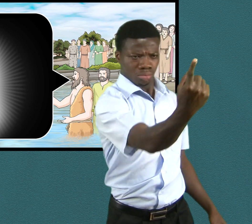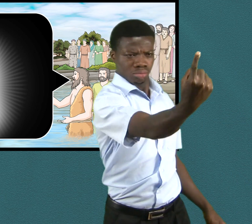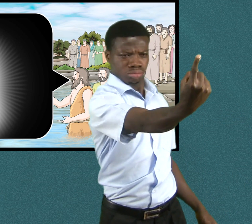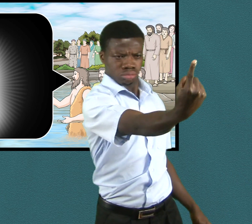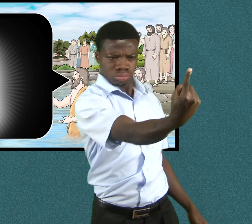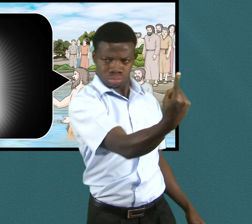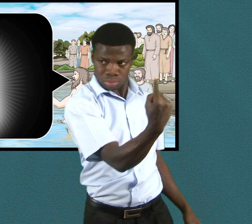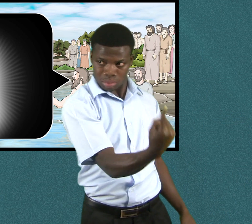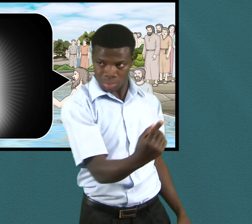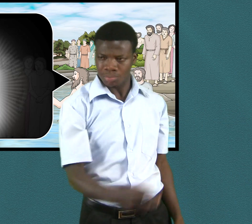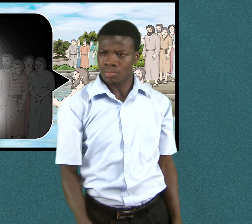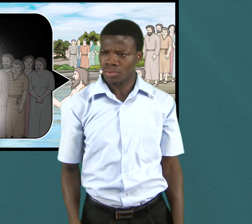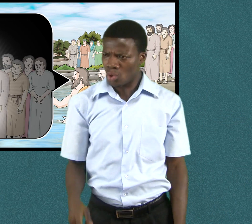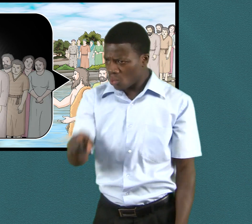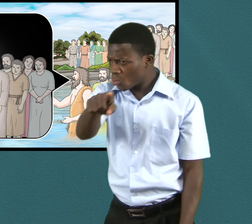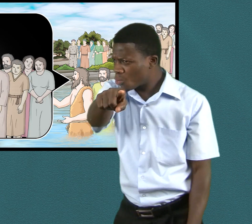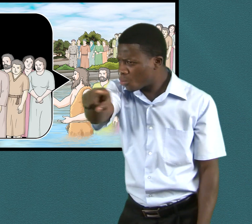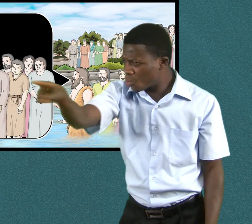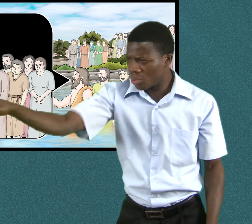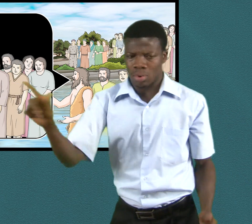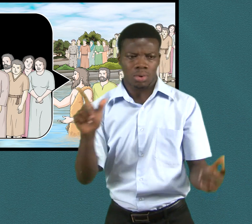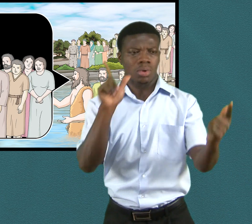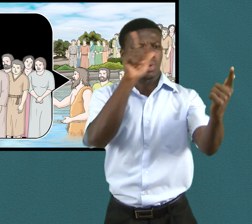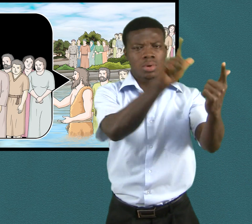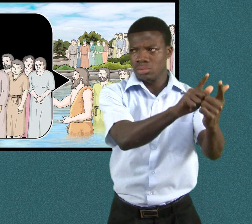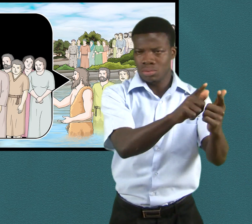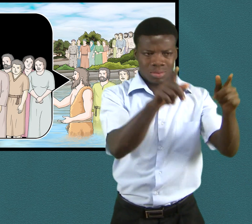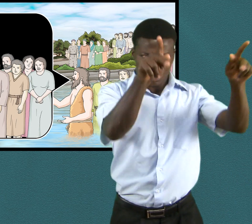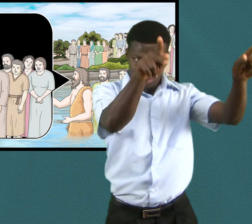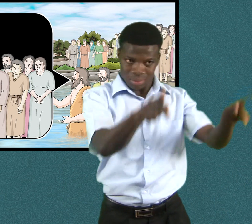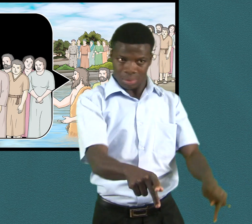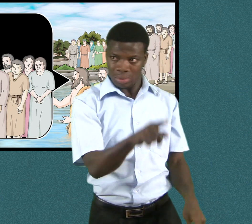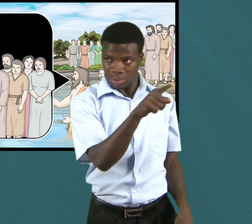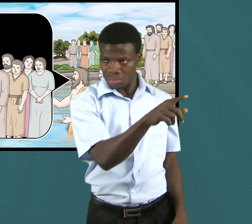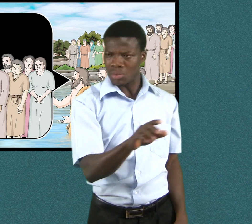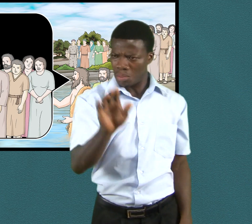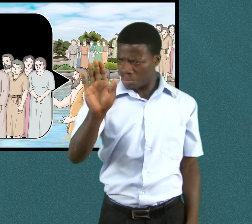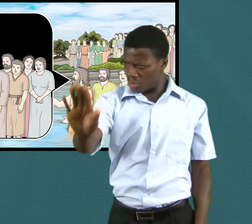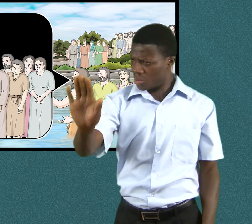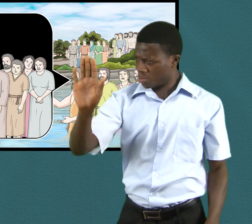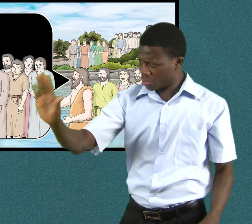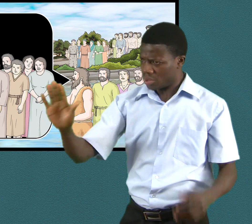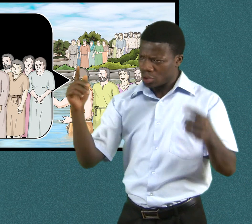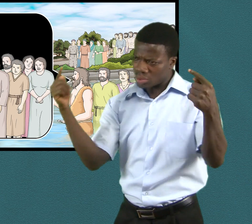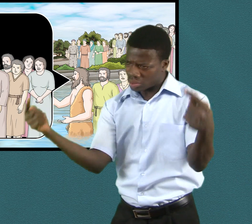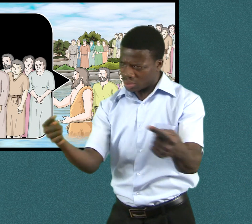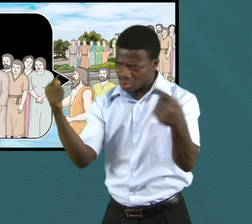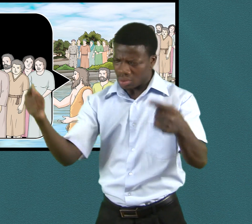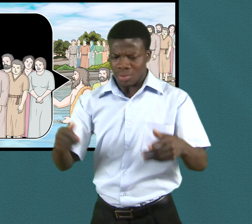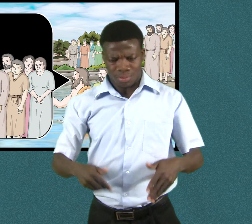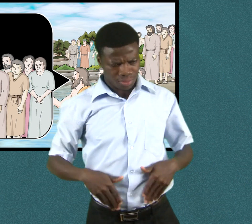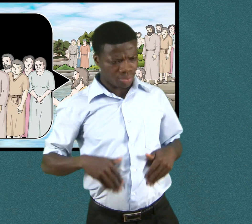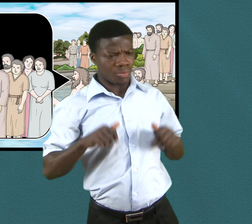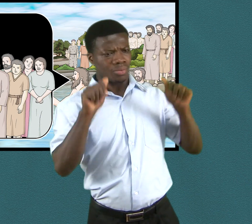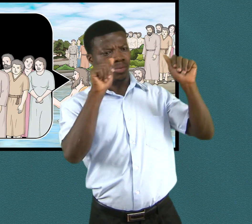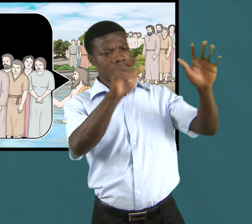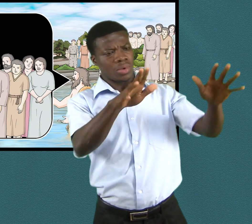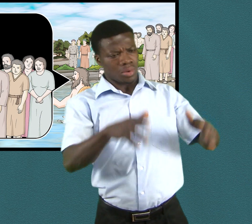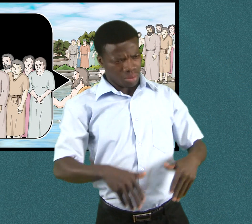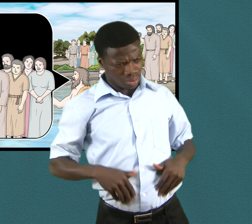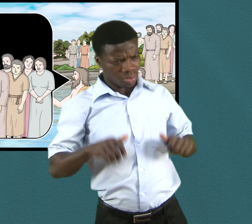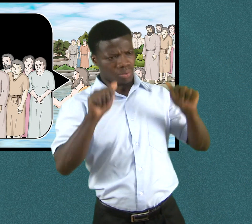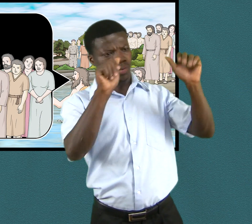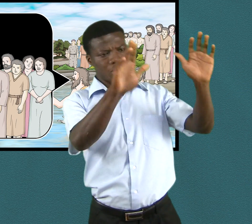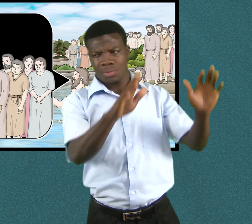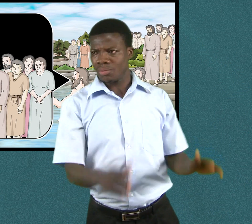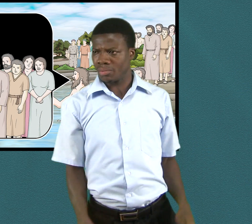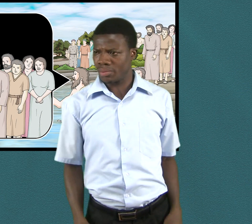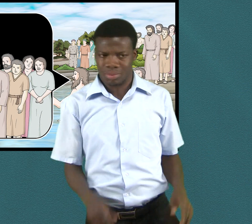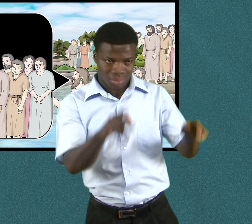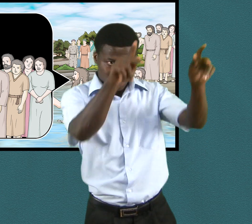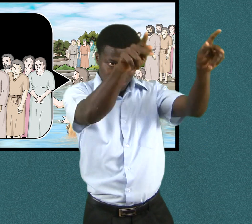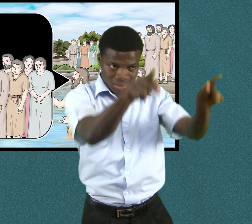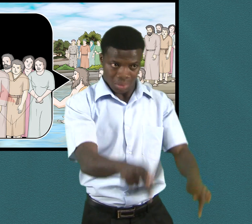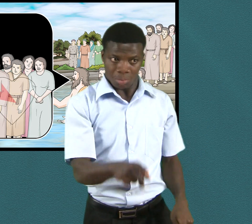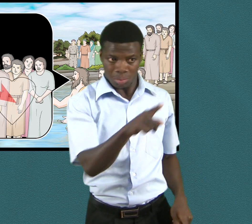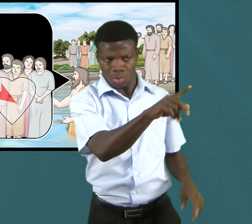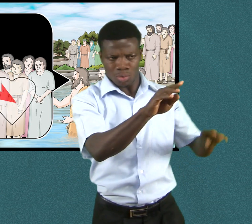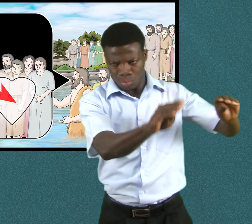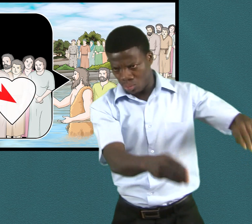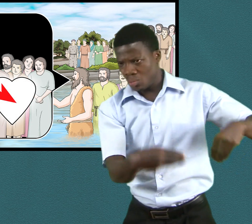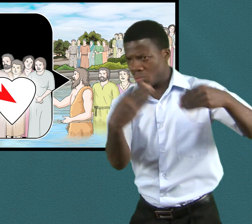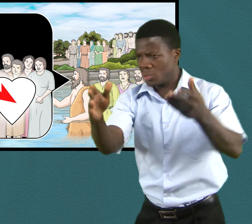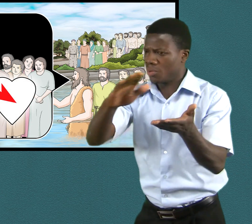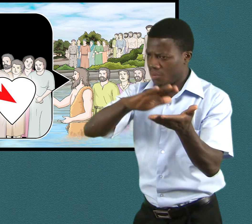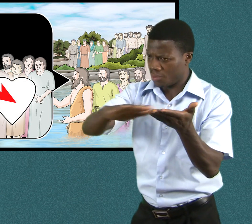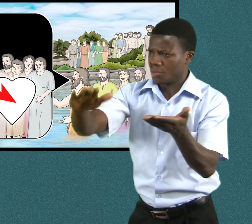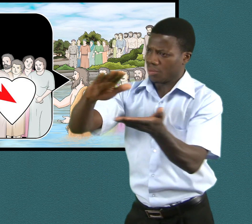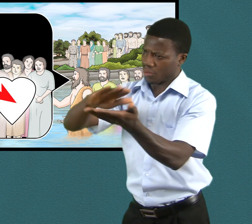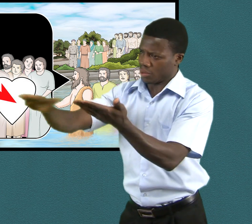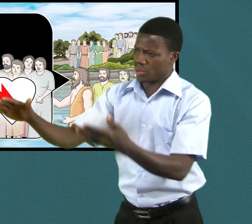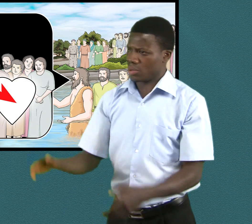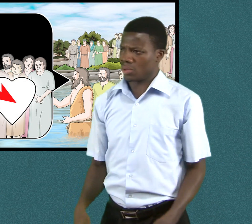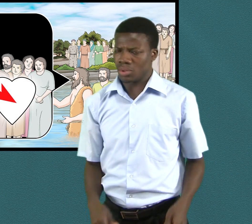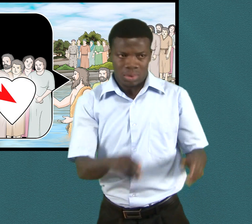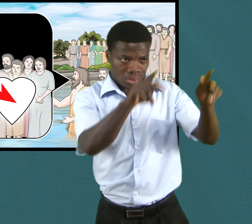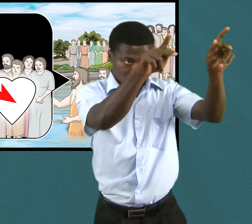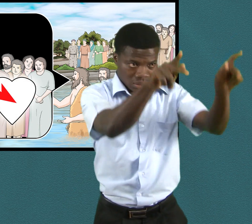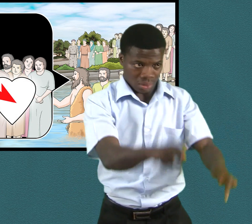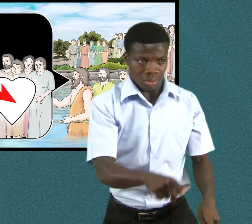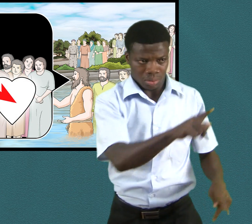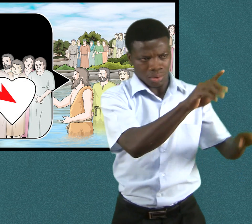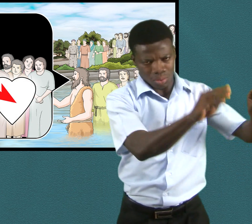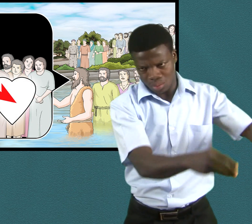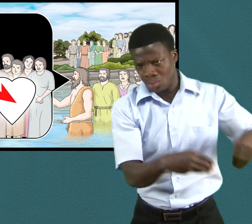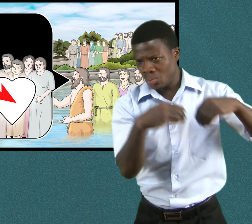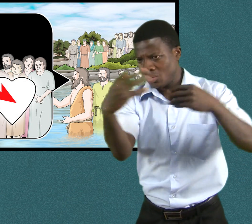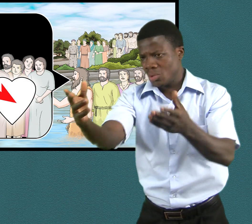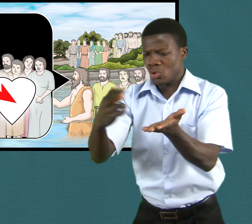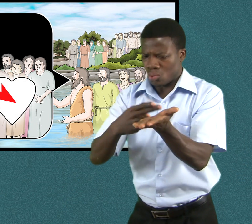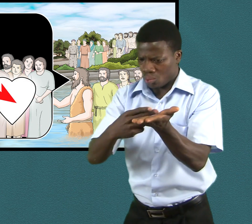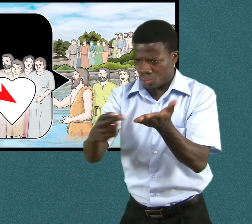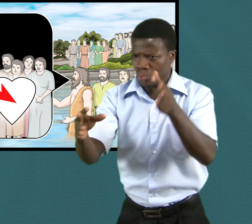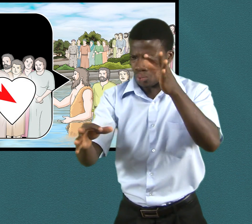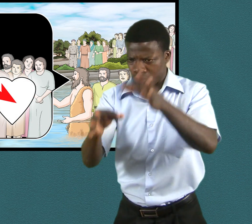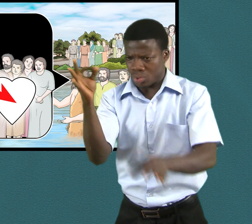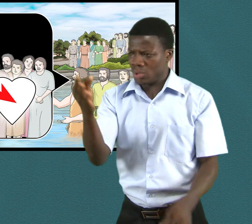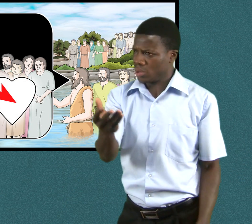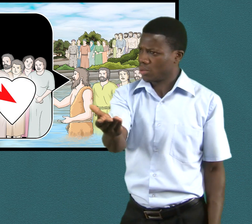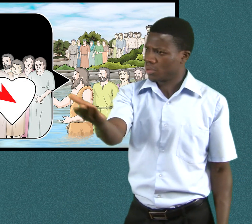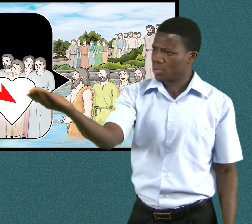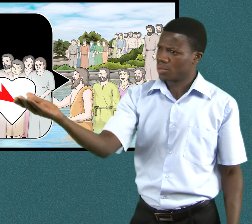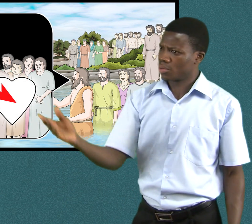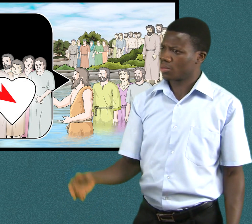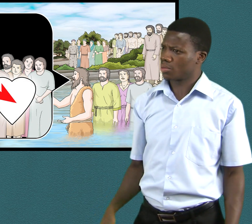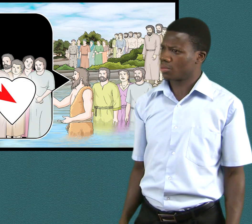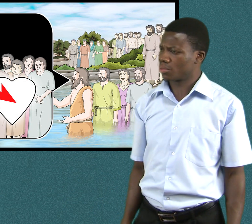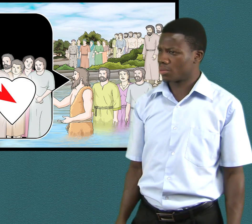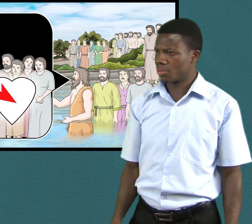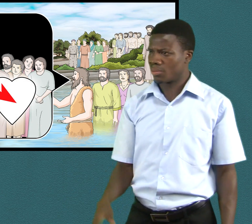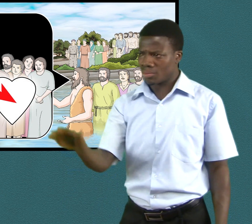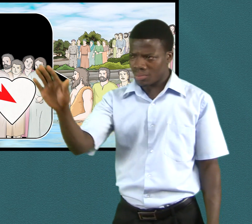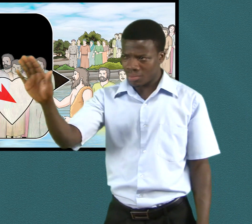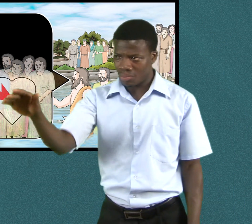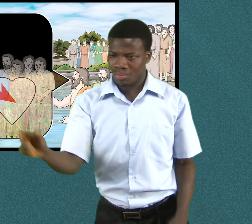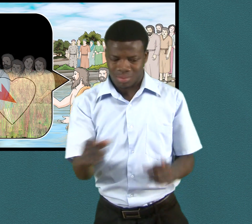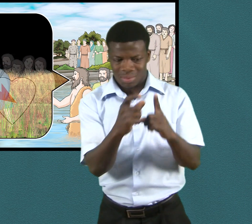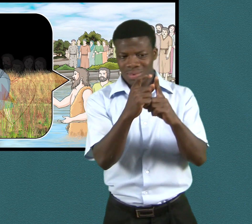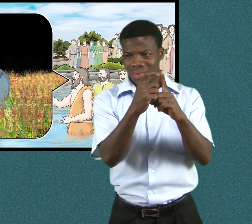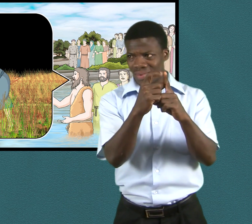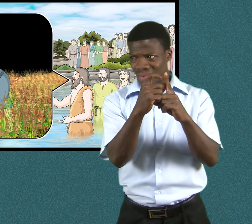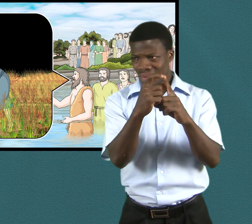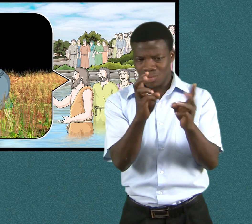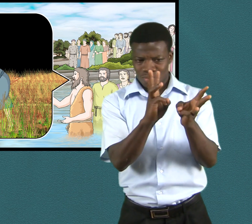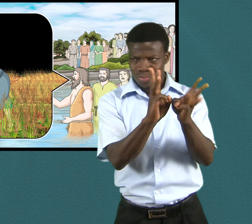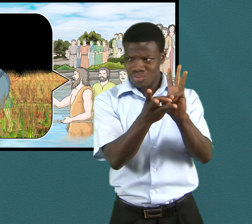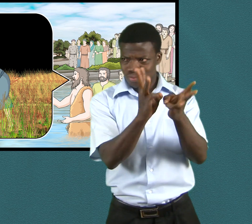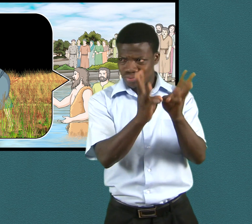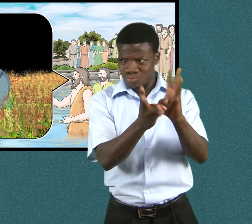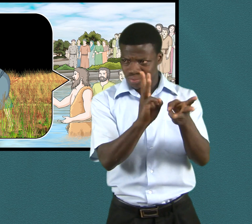He will baptize you with the Holy Spirit and with fire.